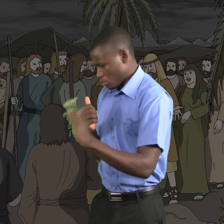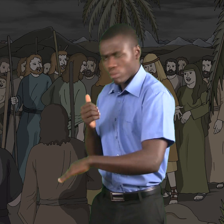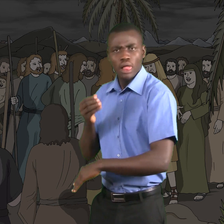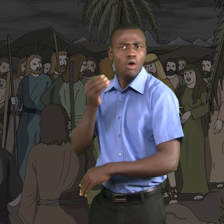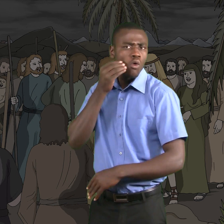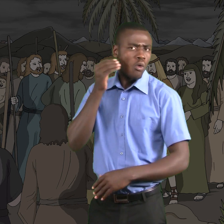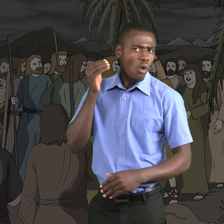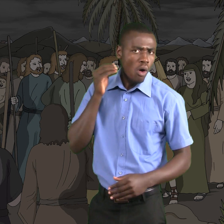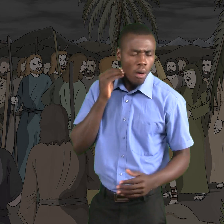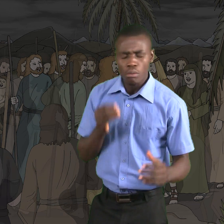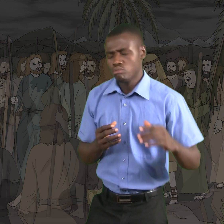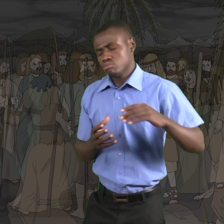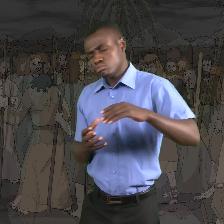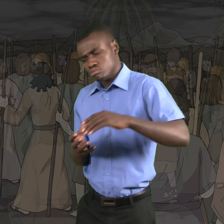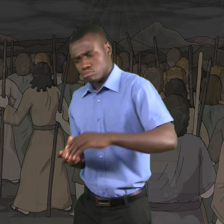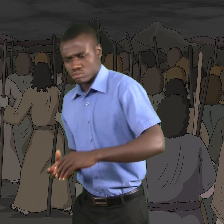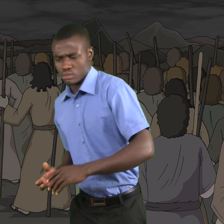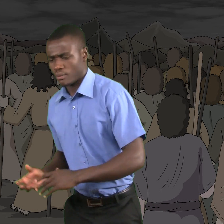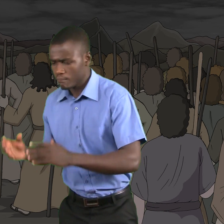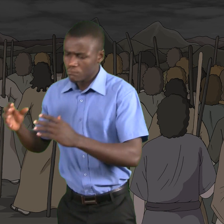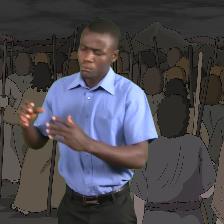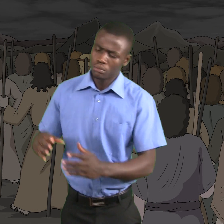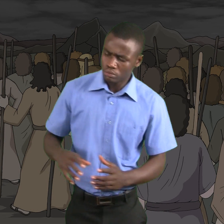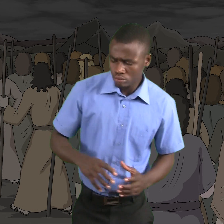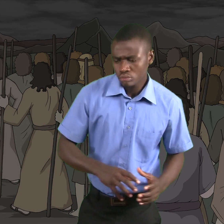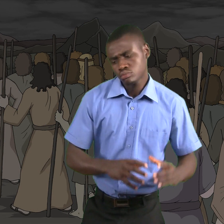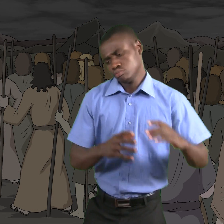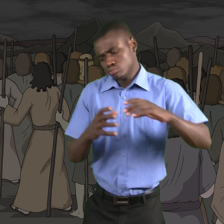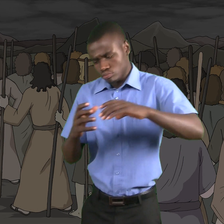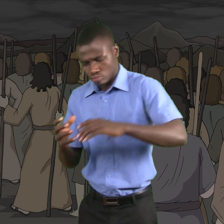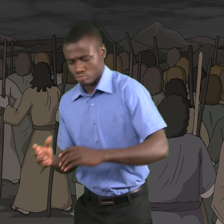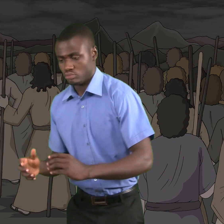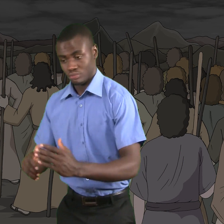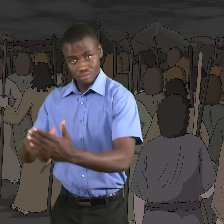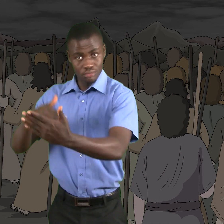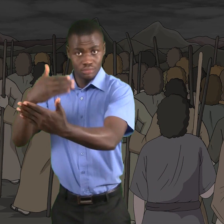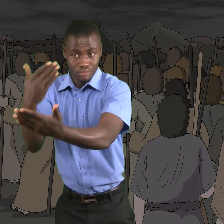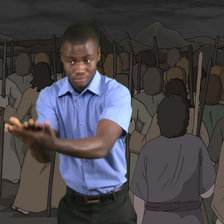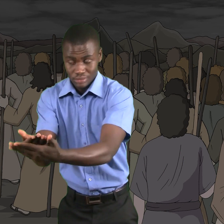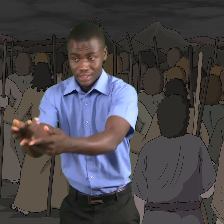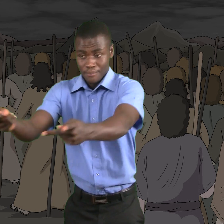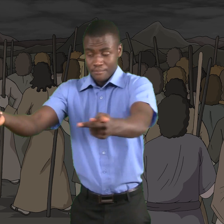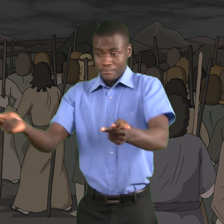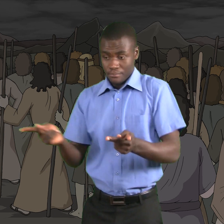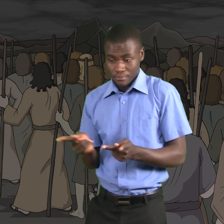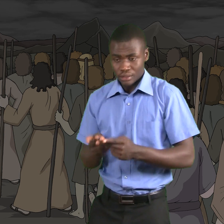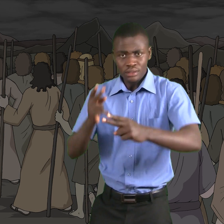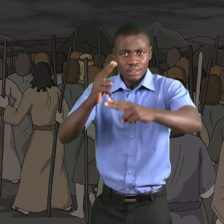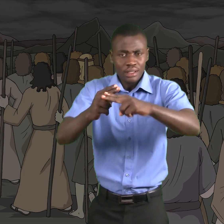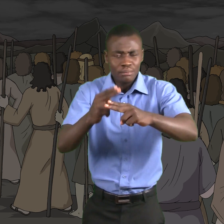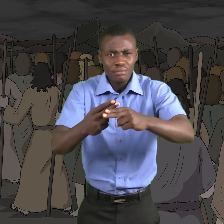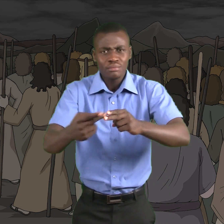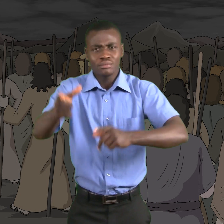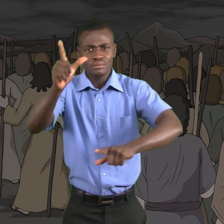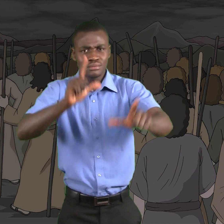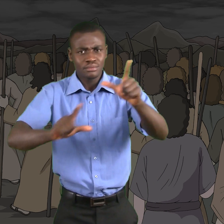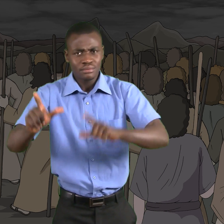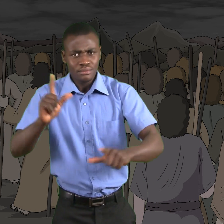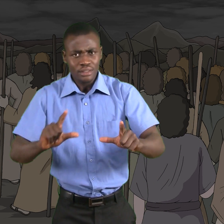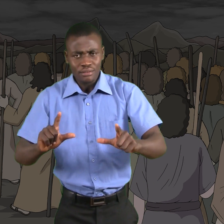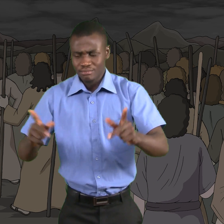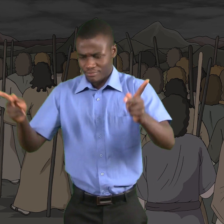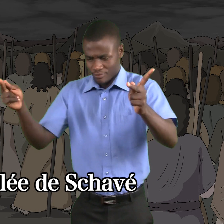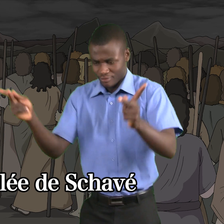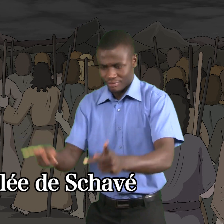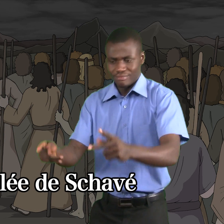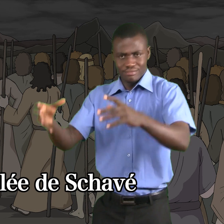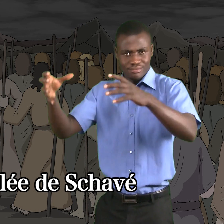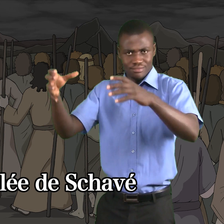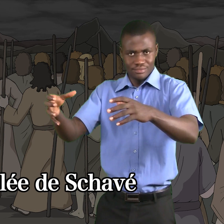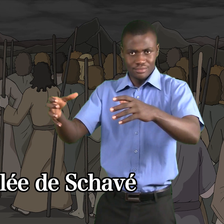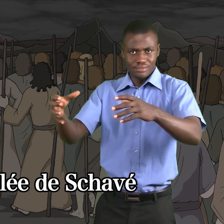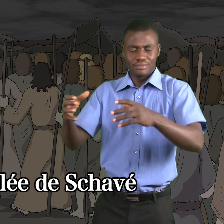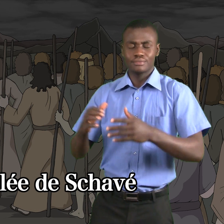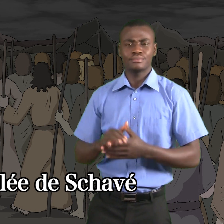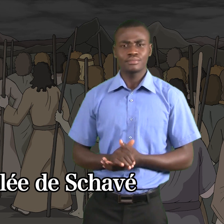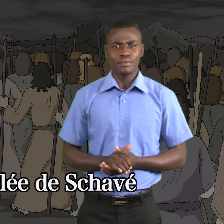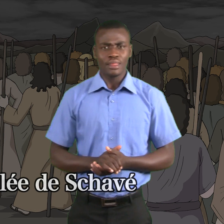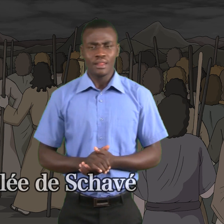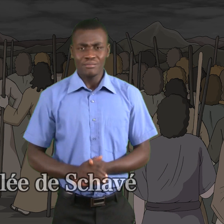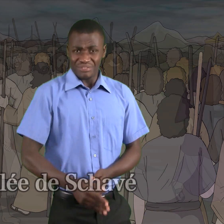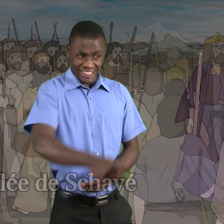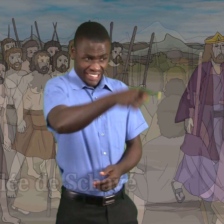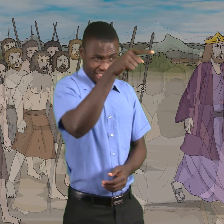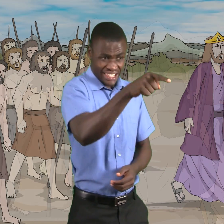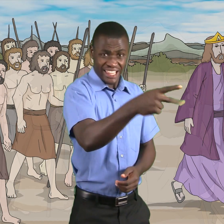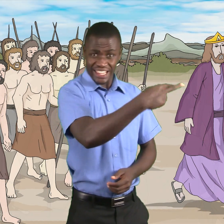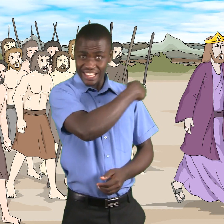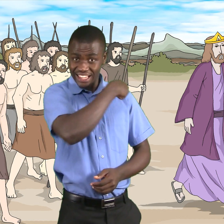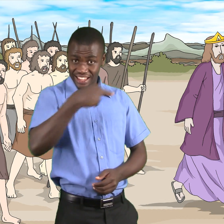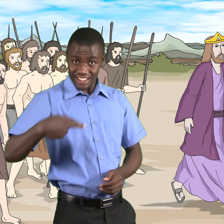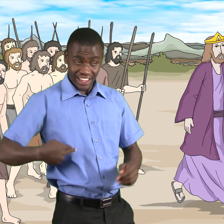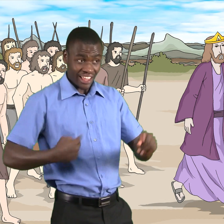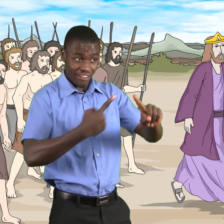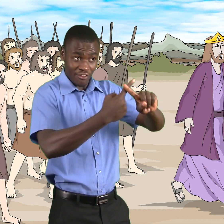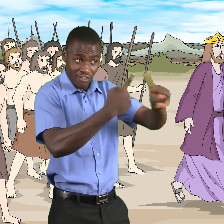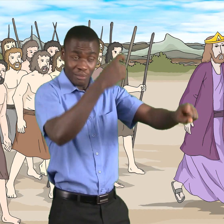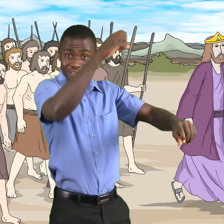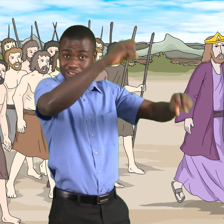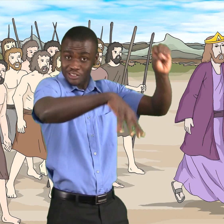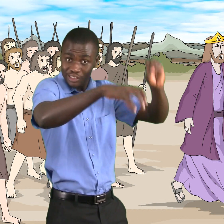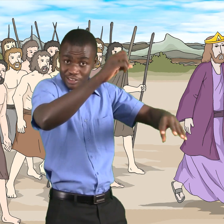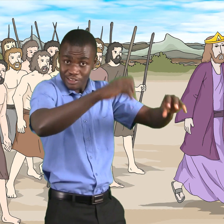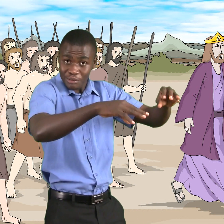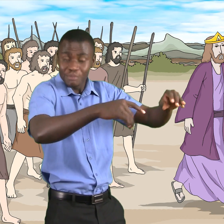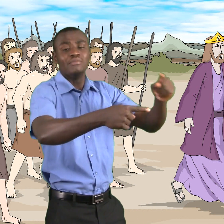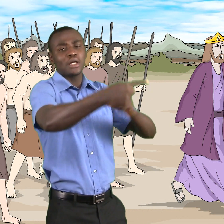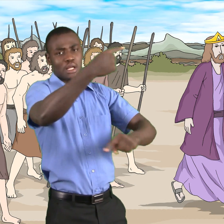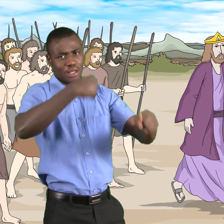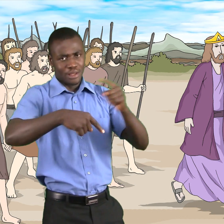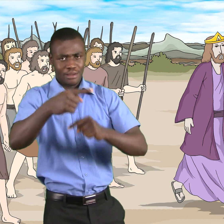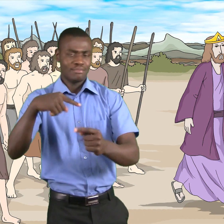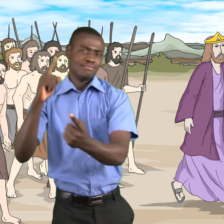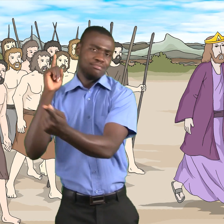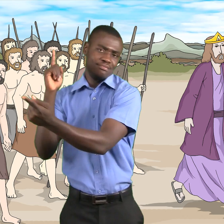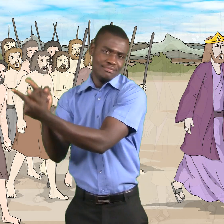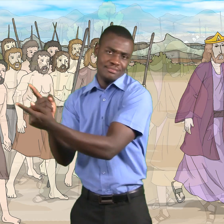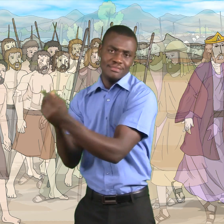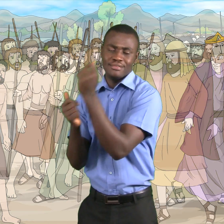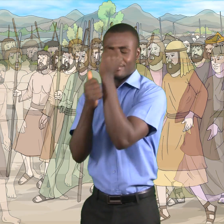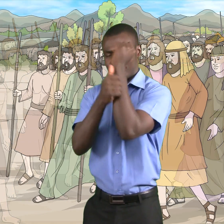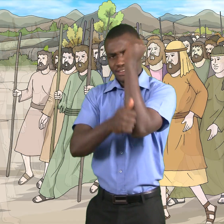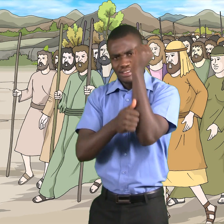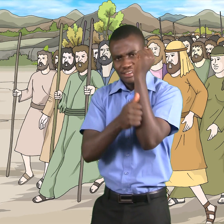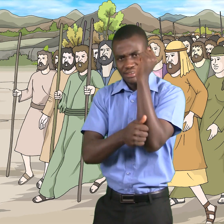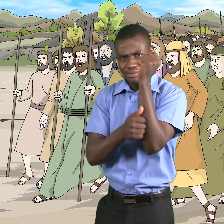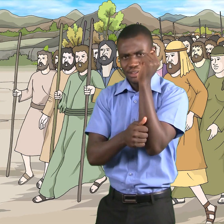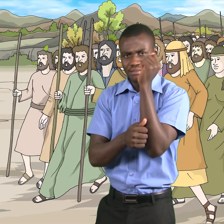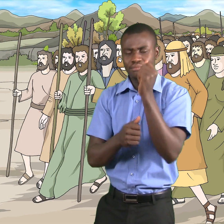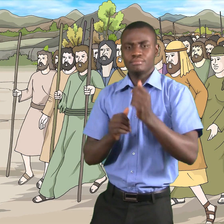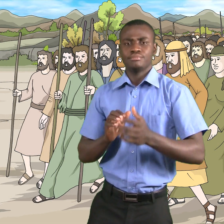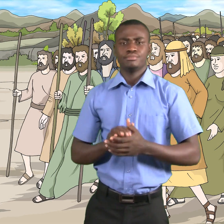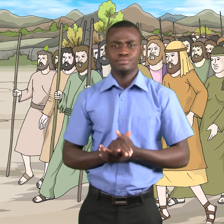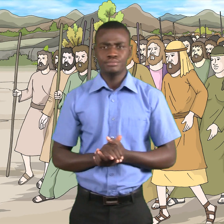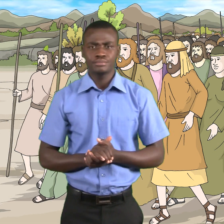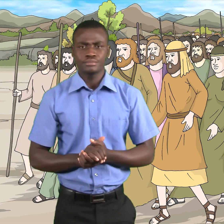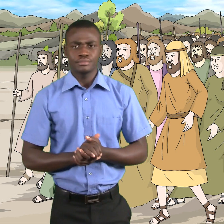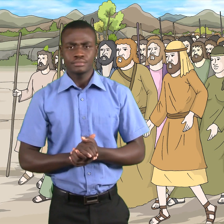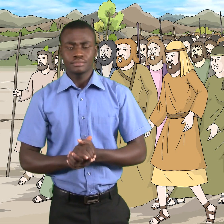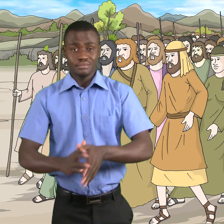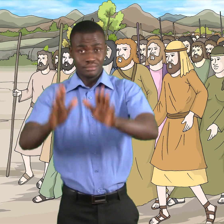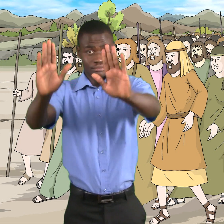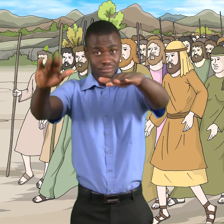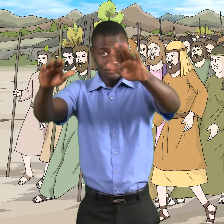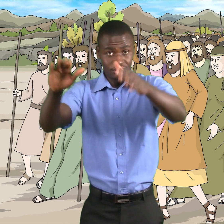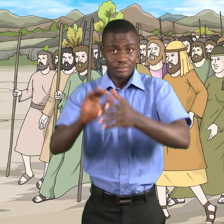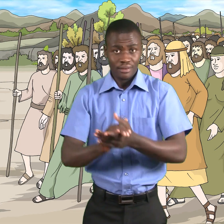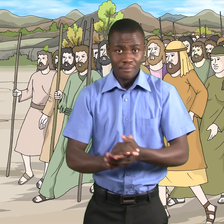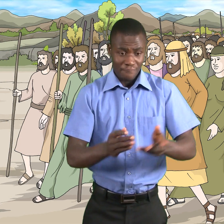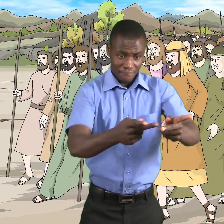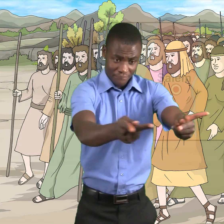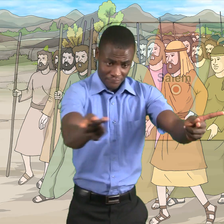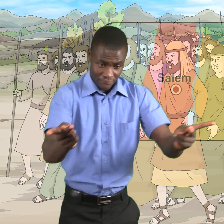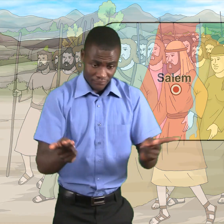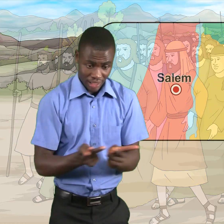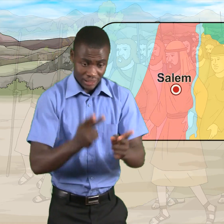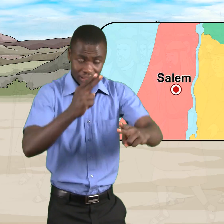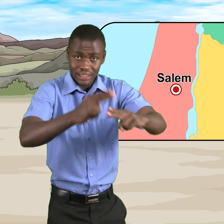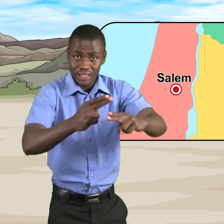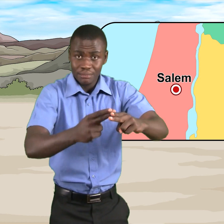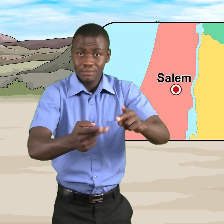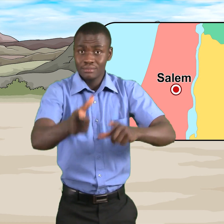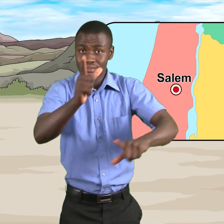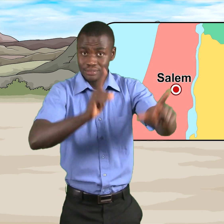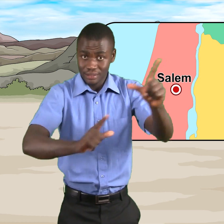After Abram returned from defeating Chedorlaomer and the kings allied with him, the king of Sodom went out to meet him in the Valley of Shaveh (that is, the King’s Valley).